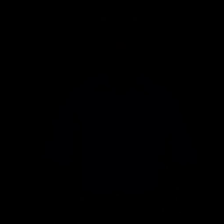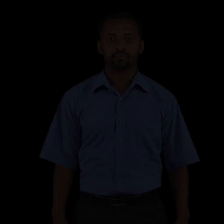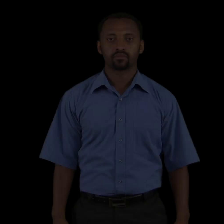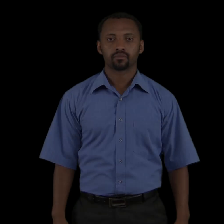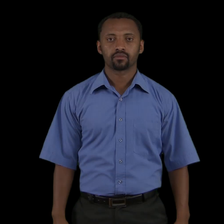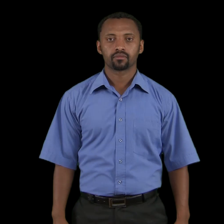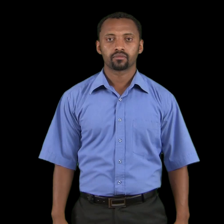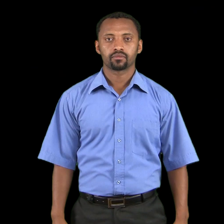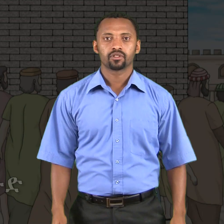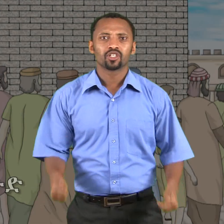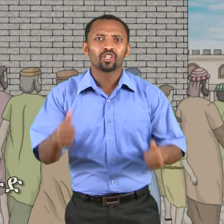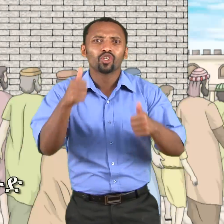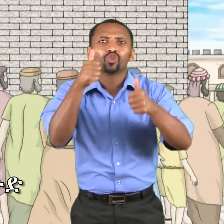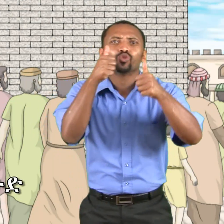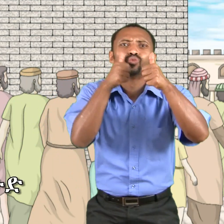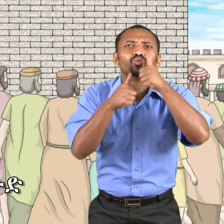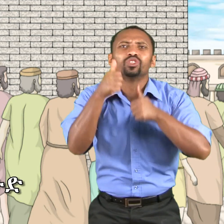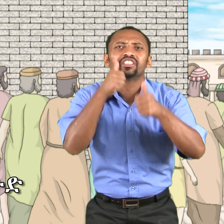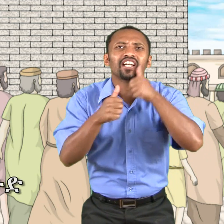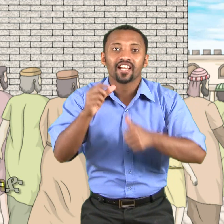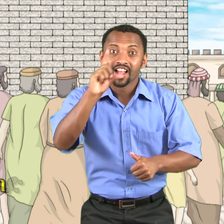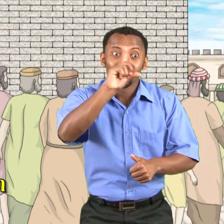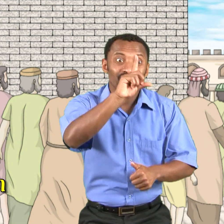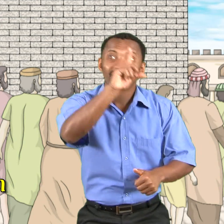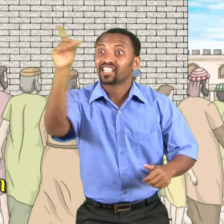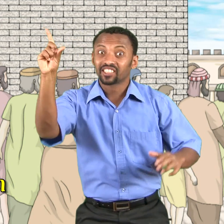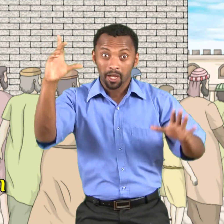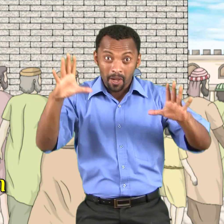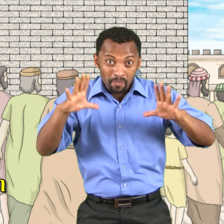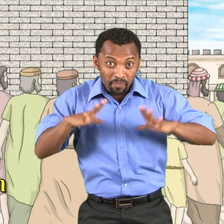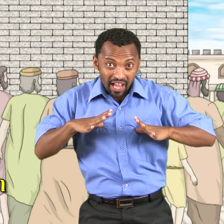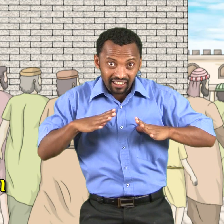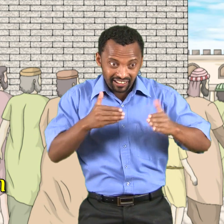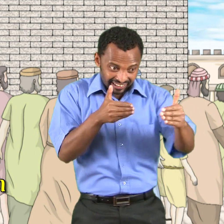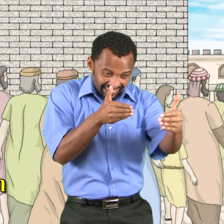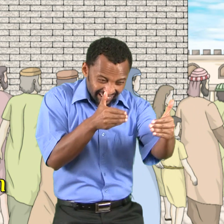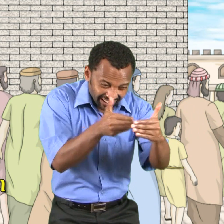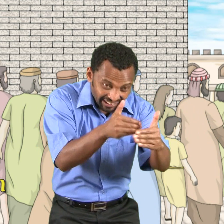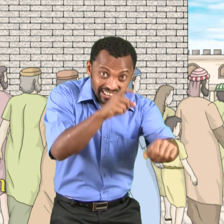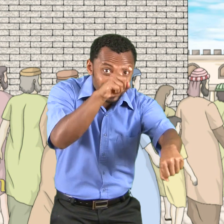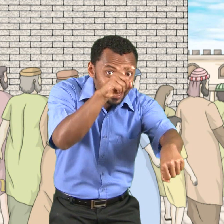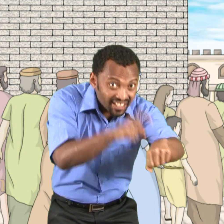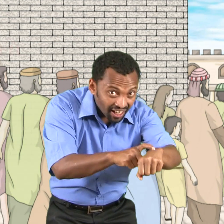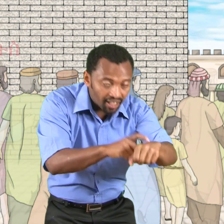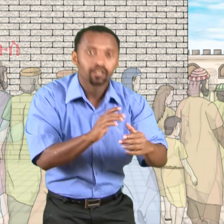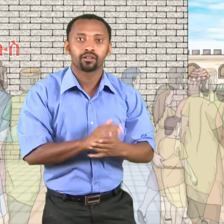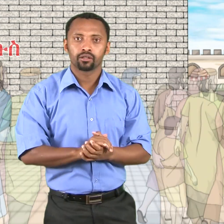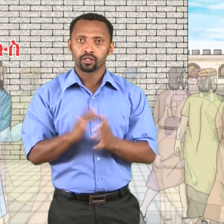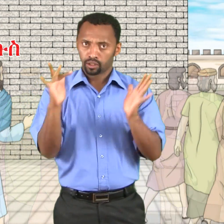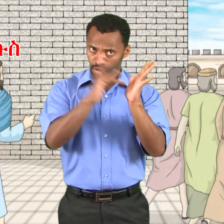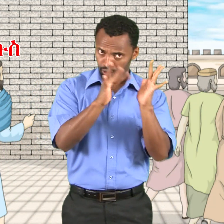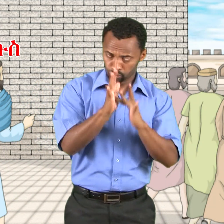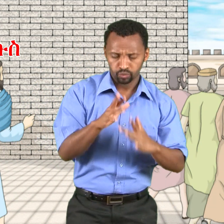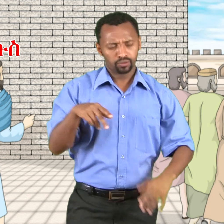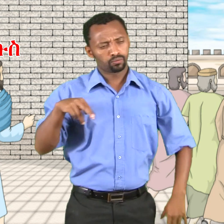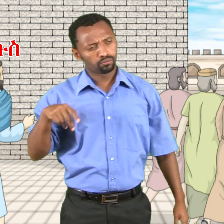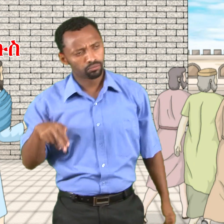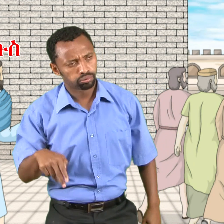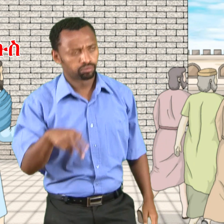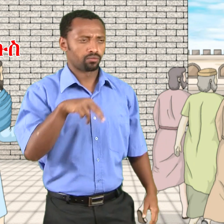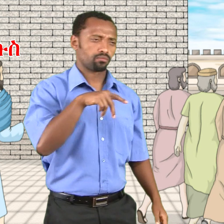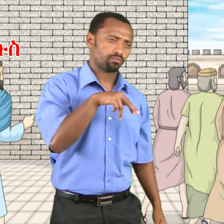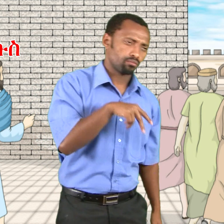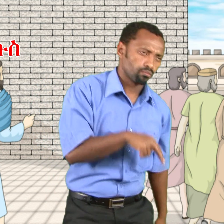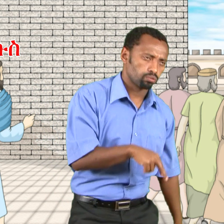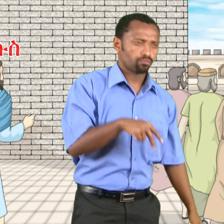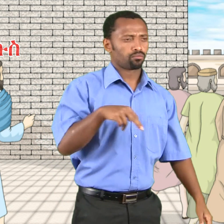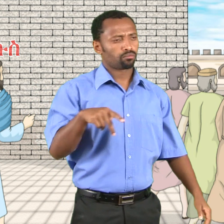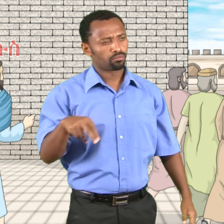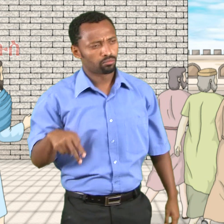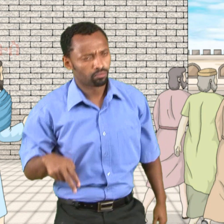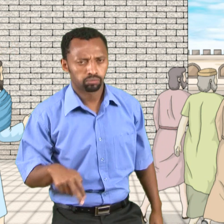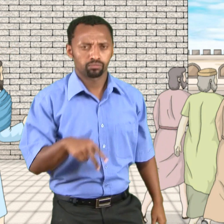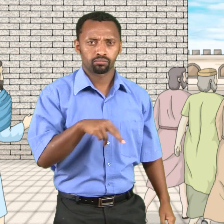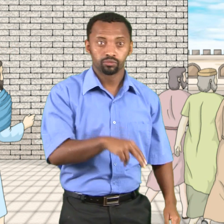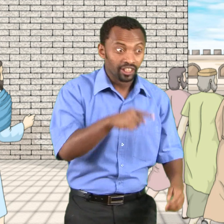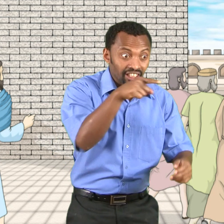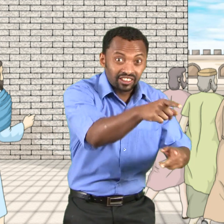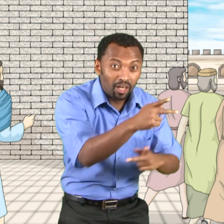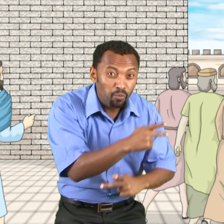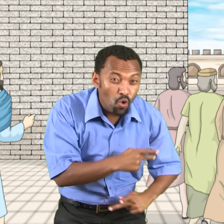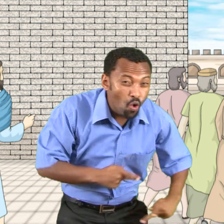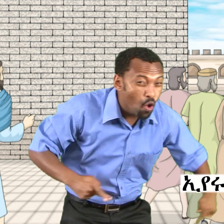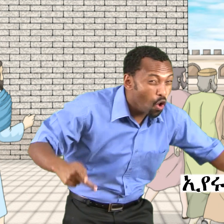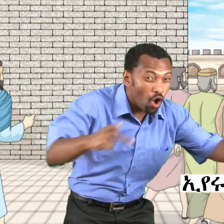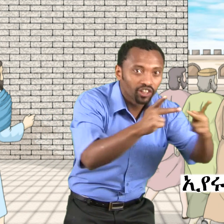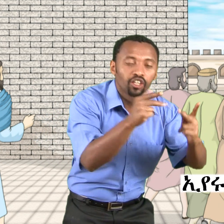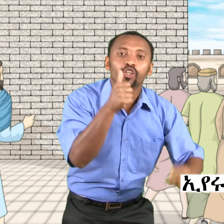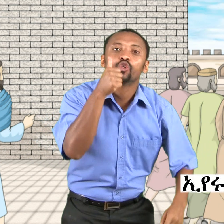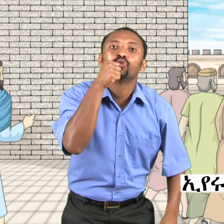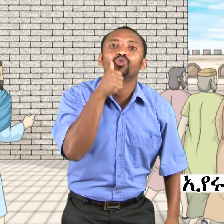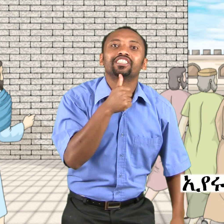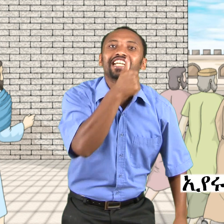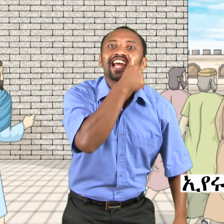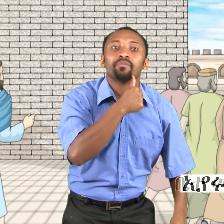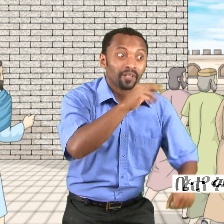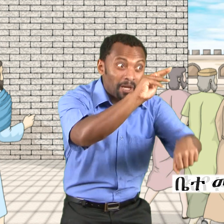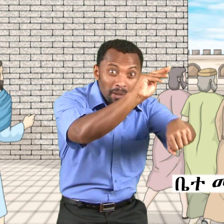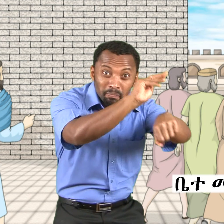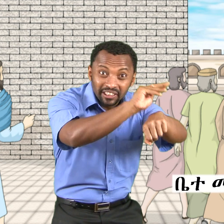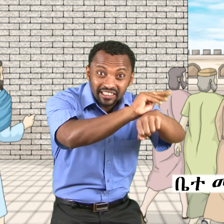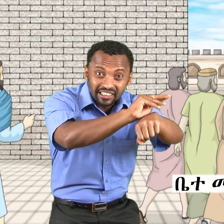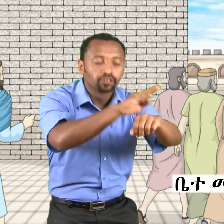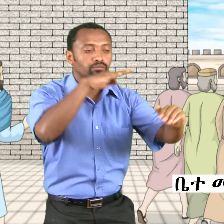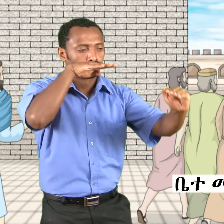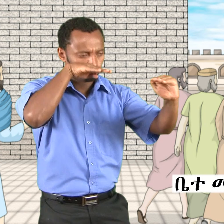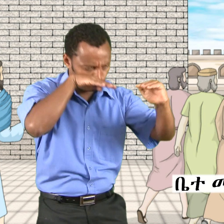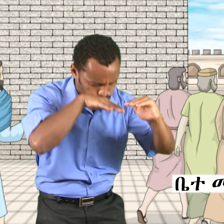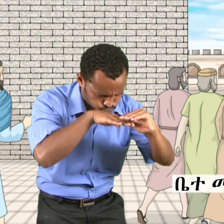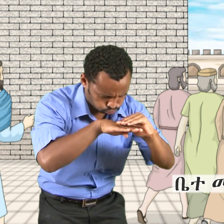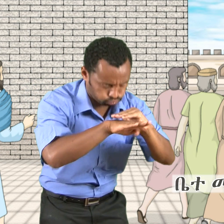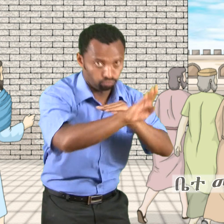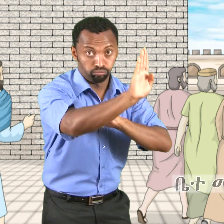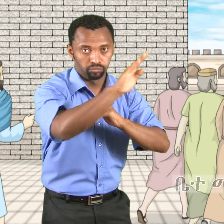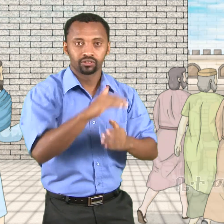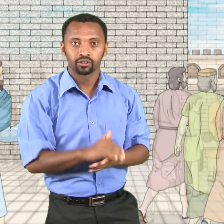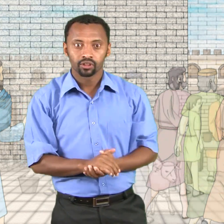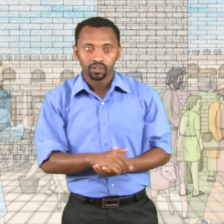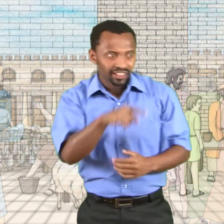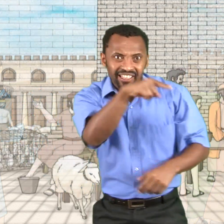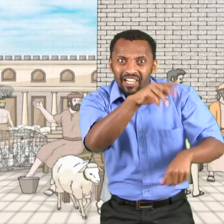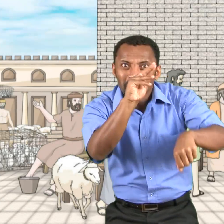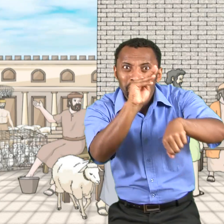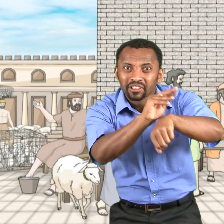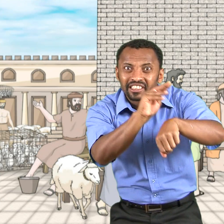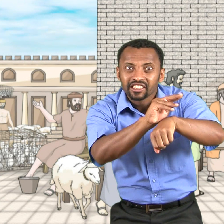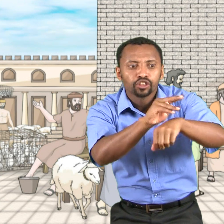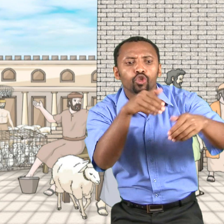When the Jewish Passover was near, Jesus went up to Jerusalem.